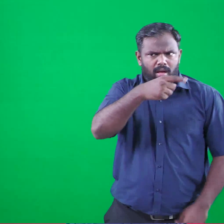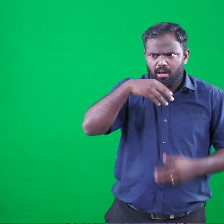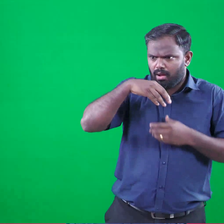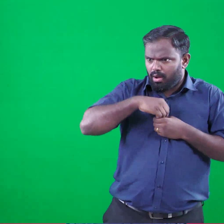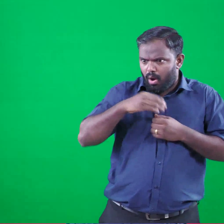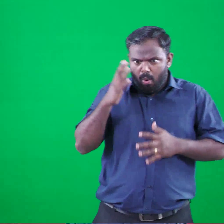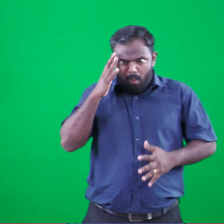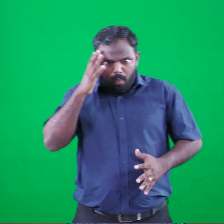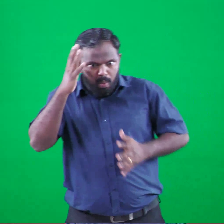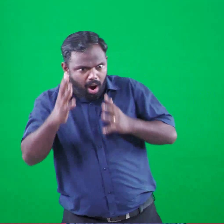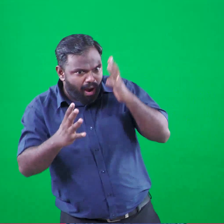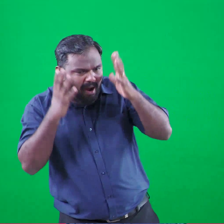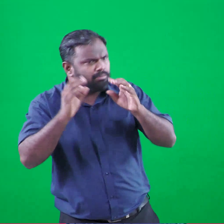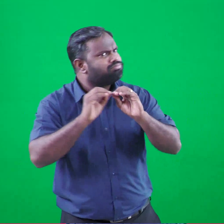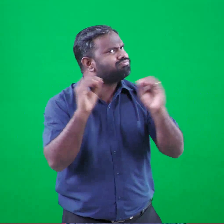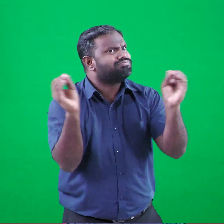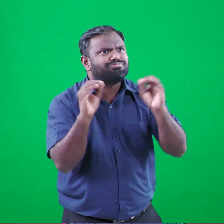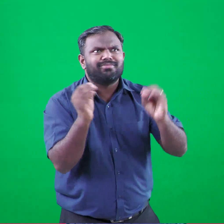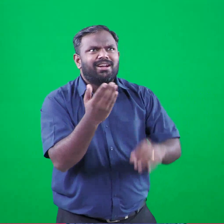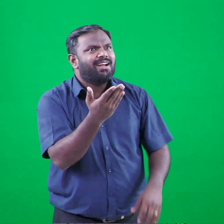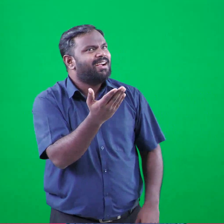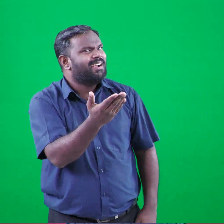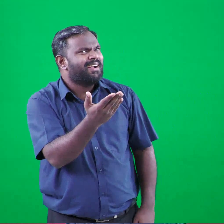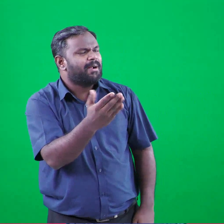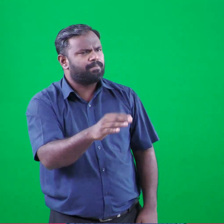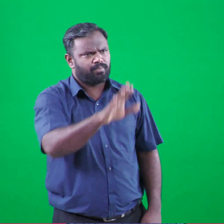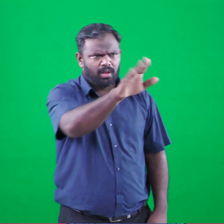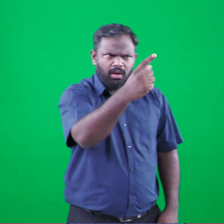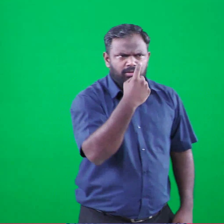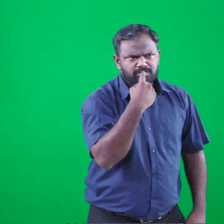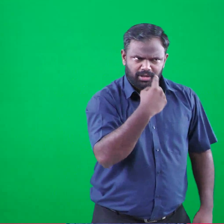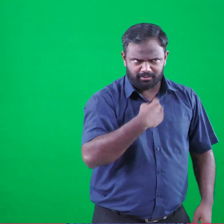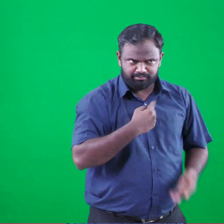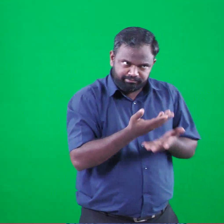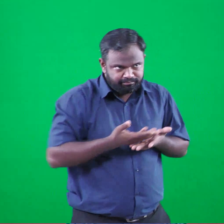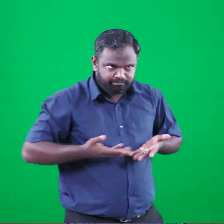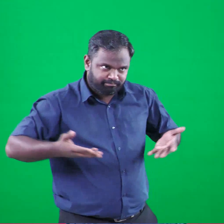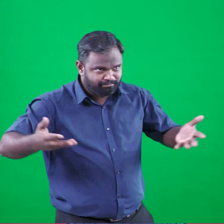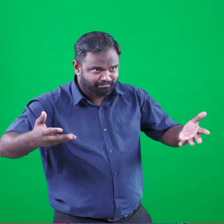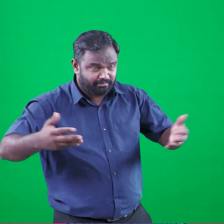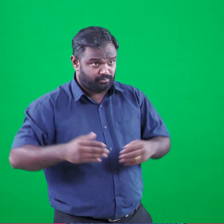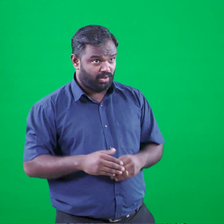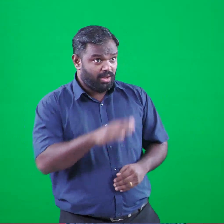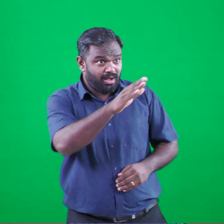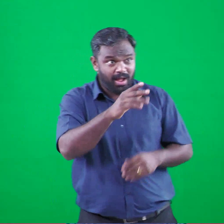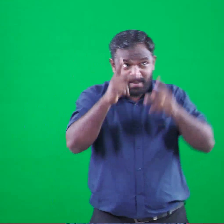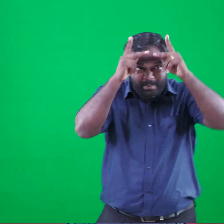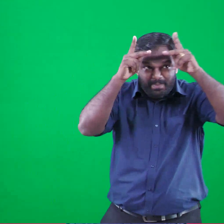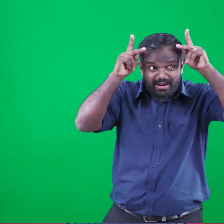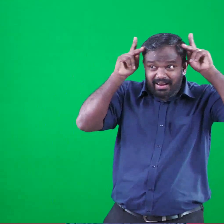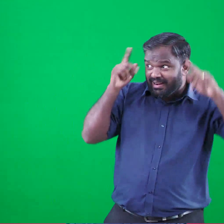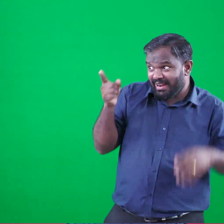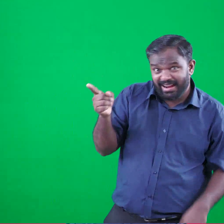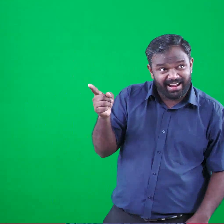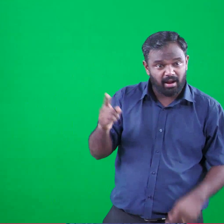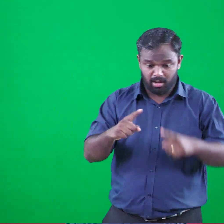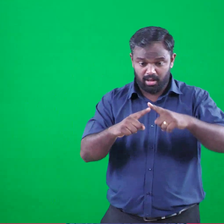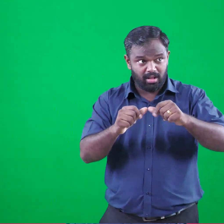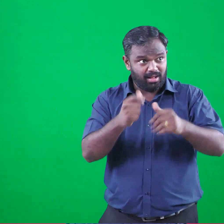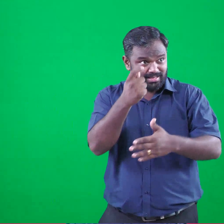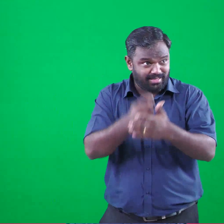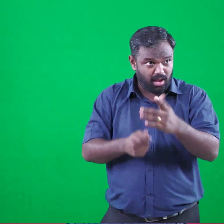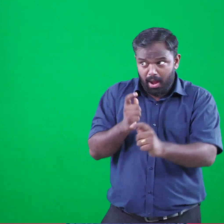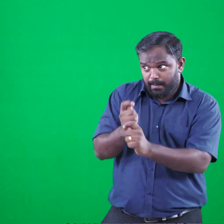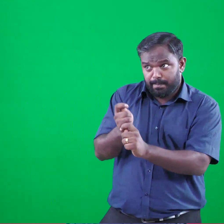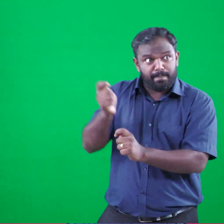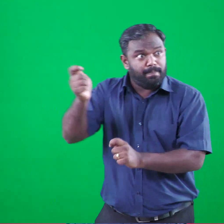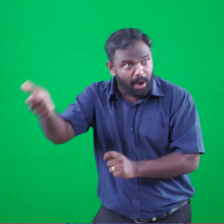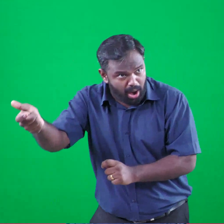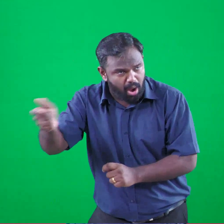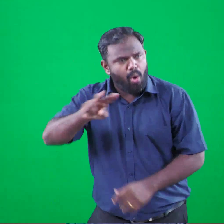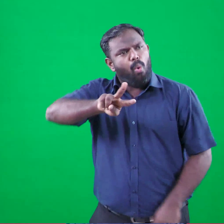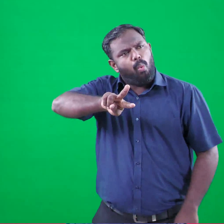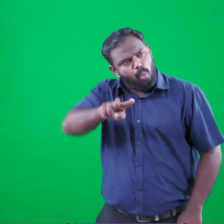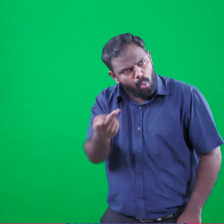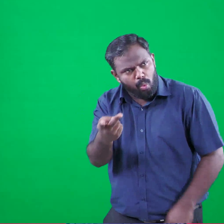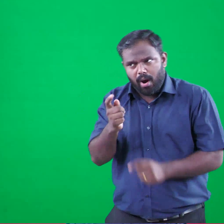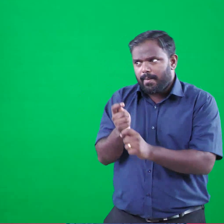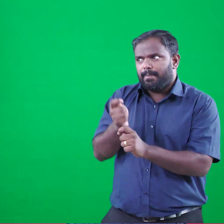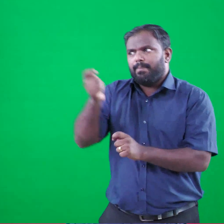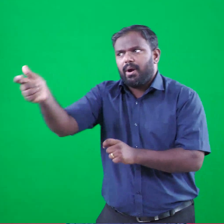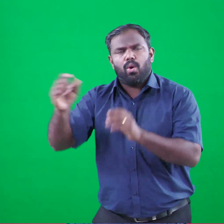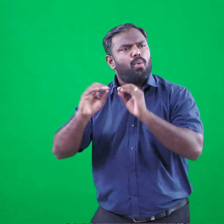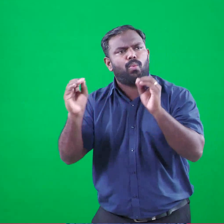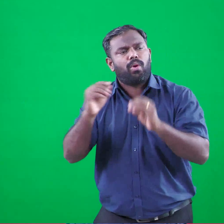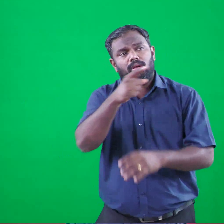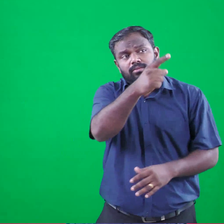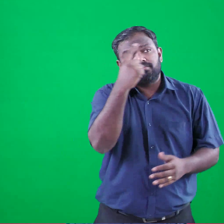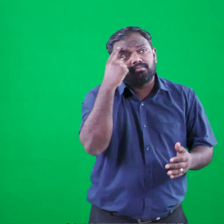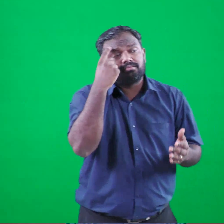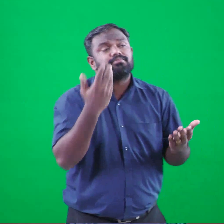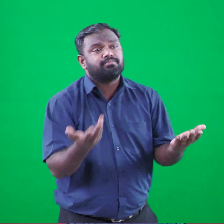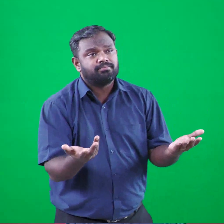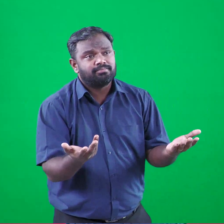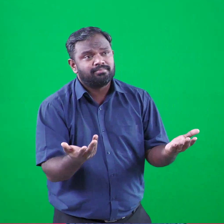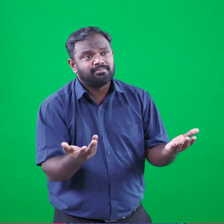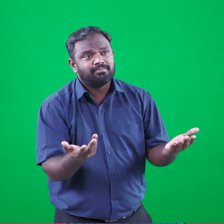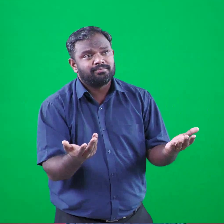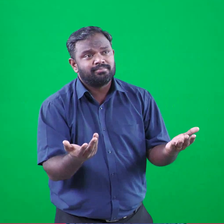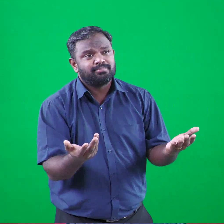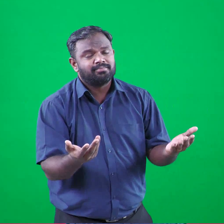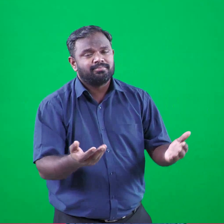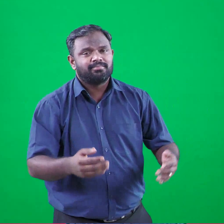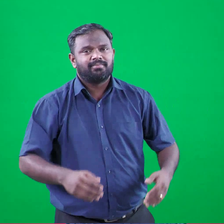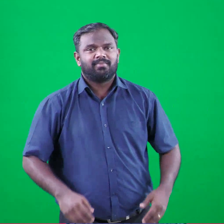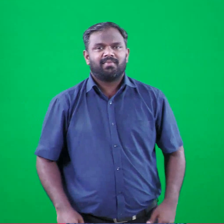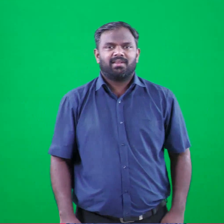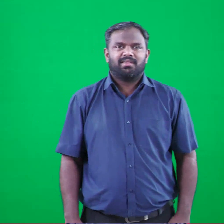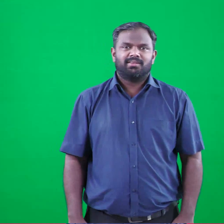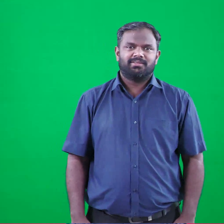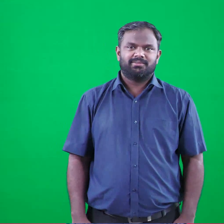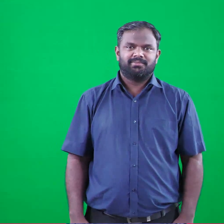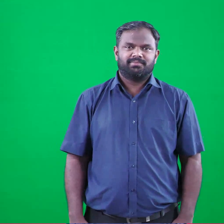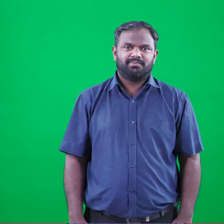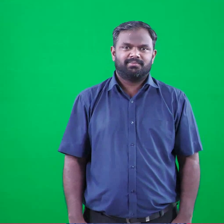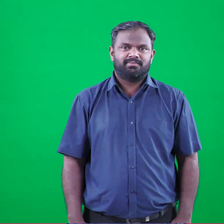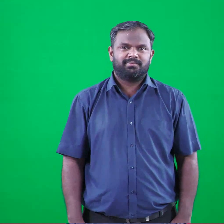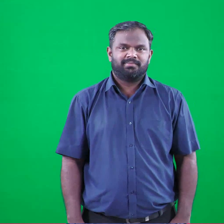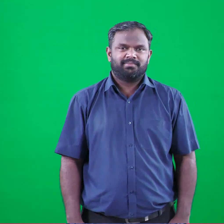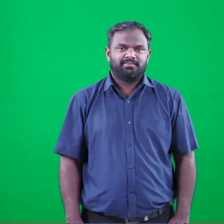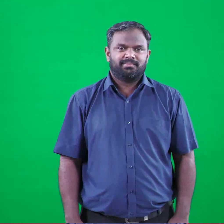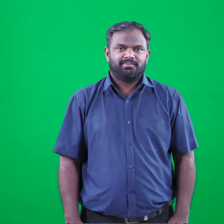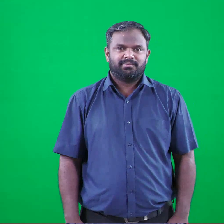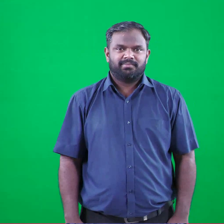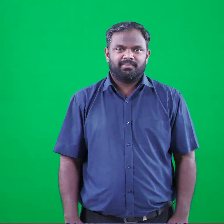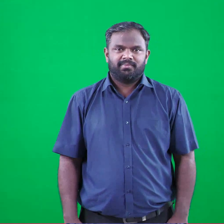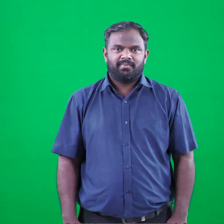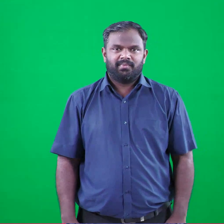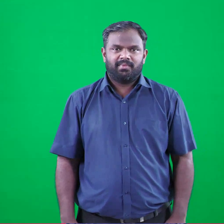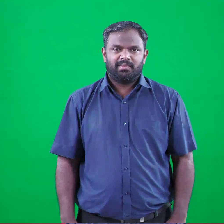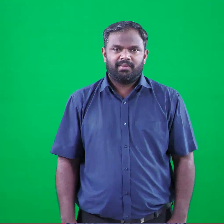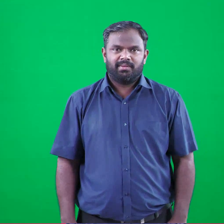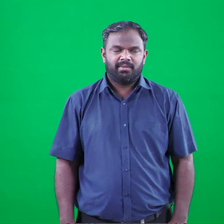Is it lawful to pay taxes to Caesar or not? Should we pay them or not?"